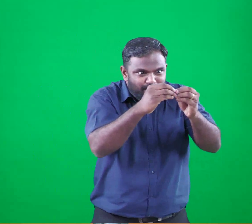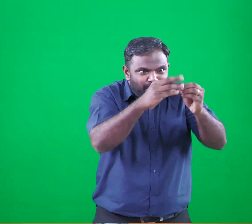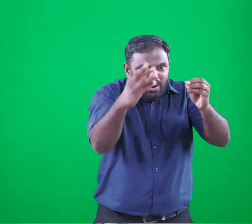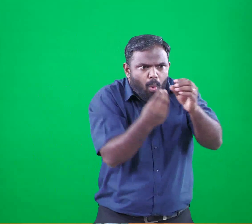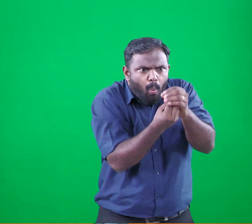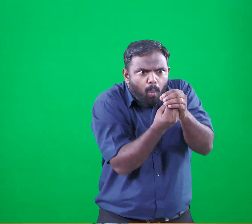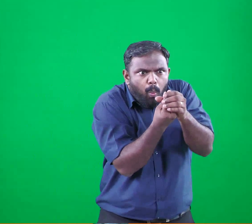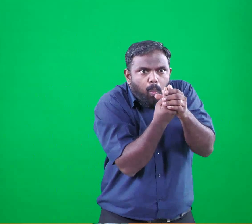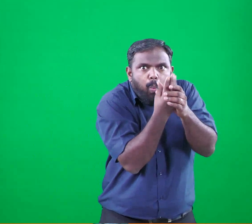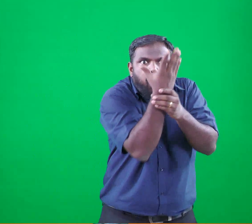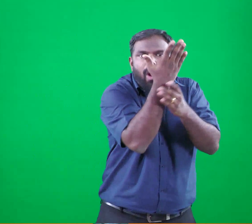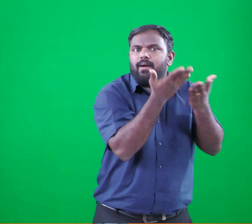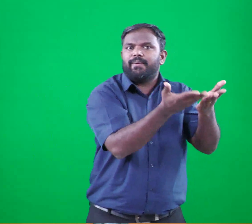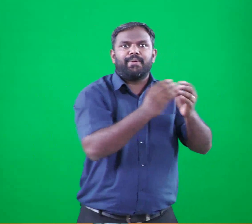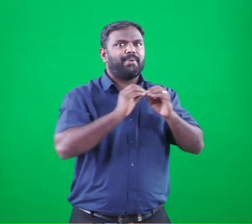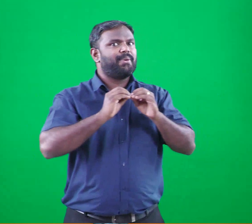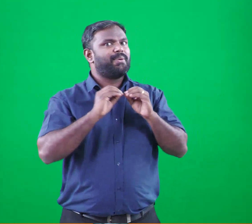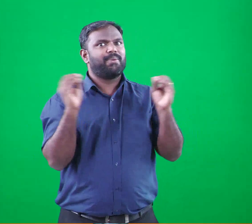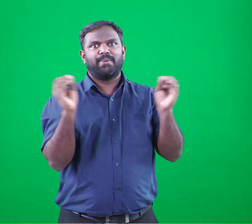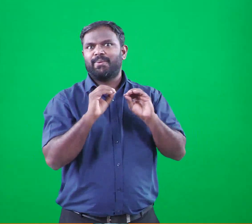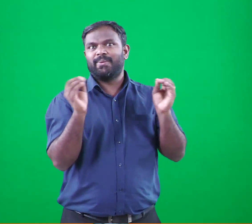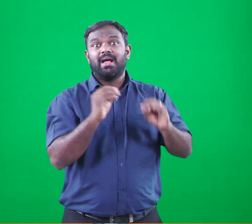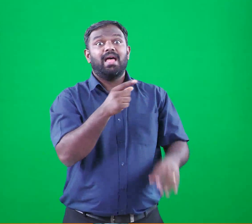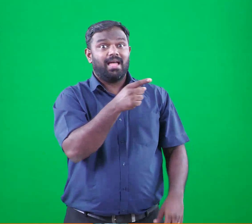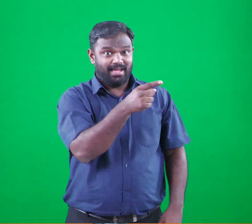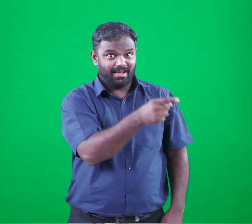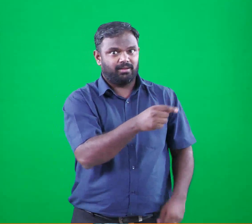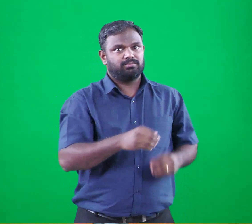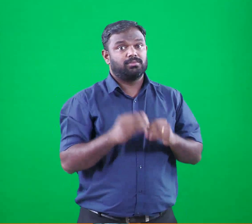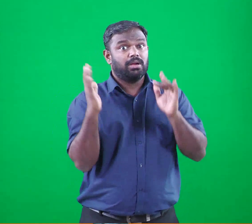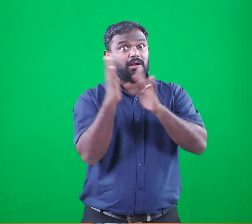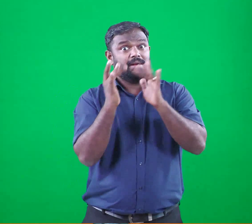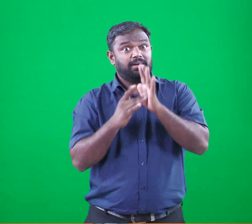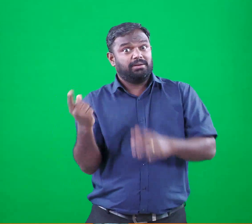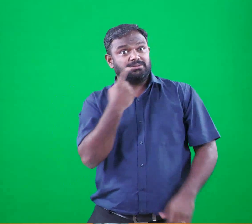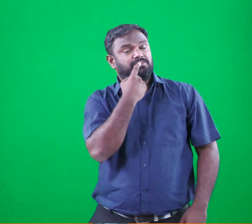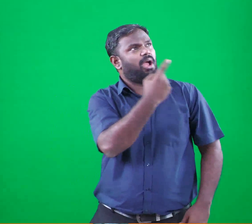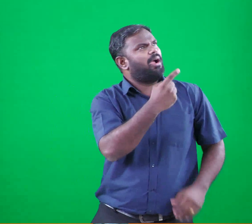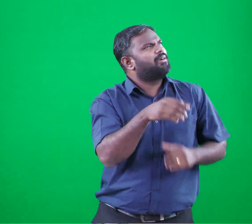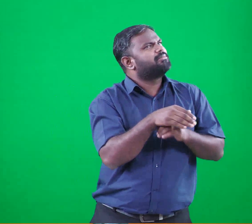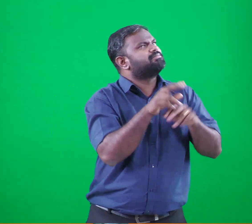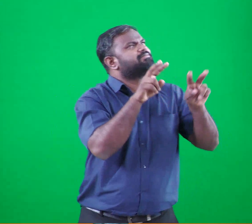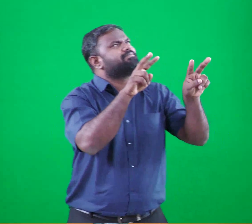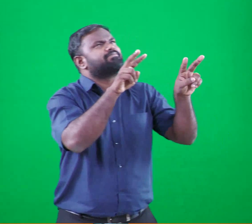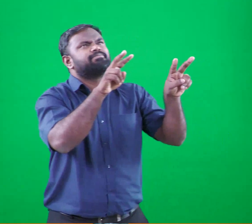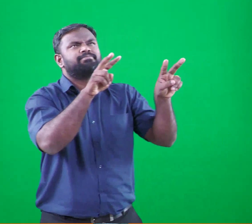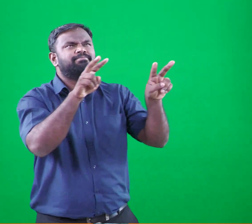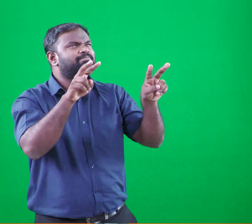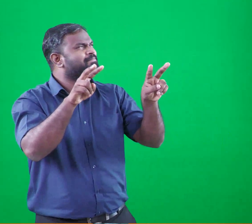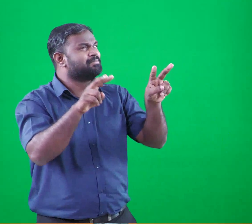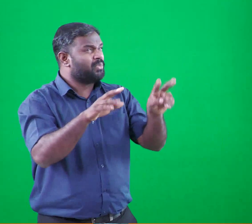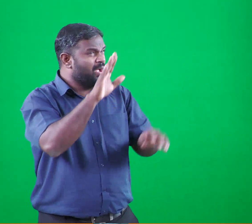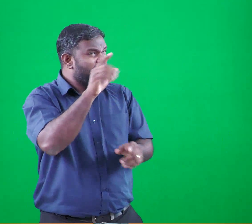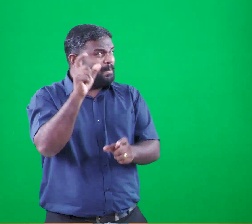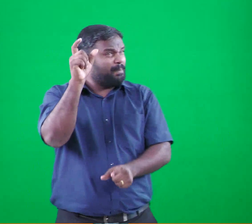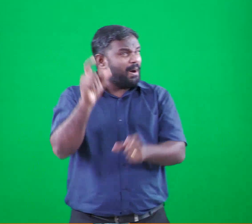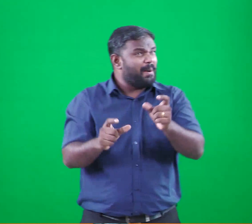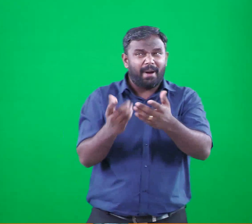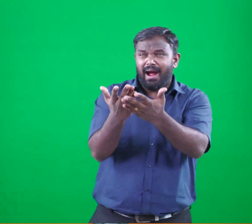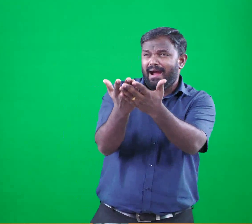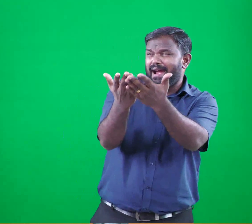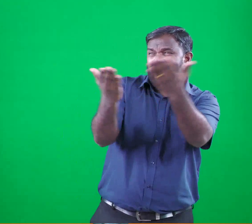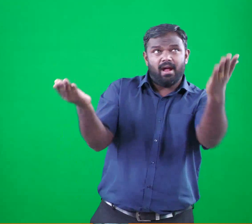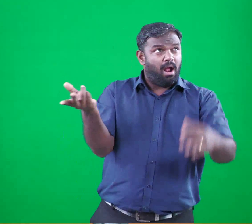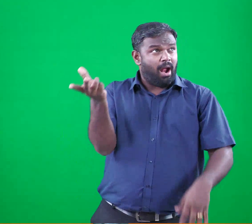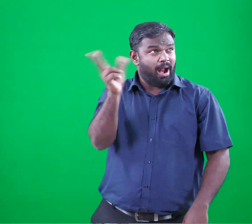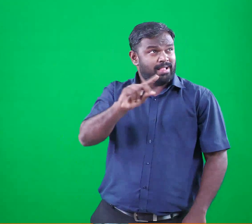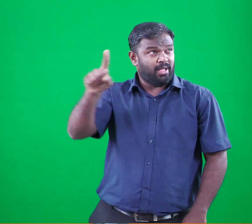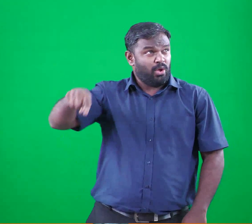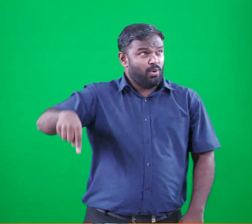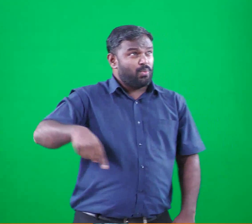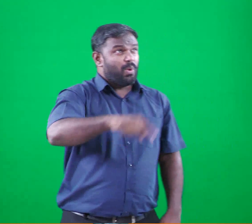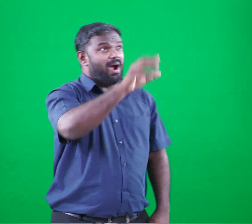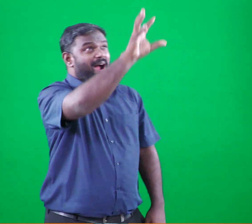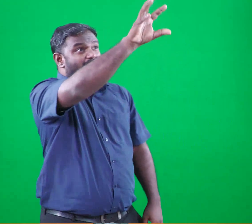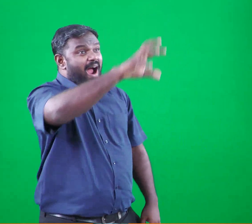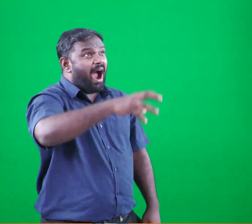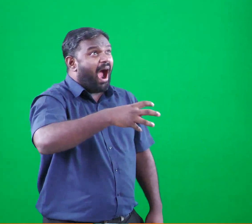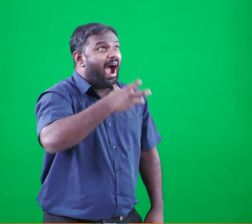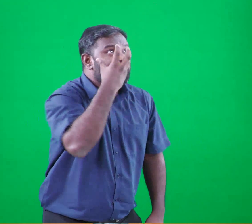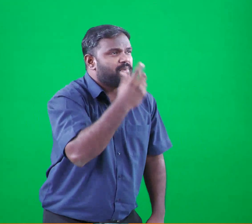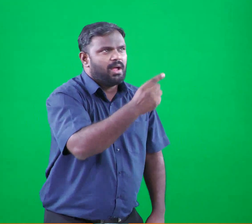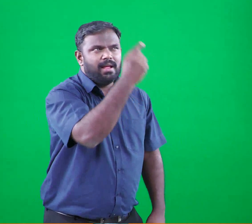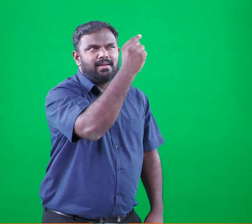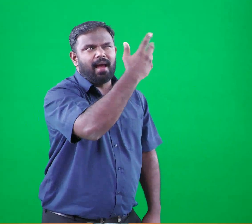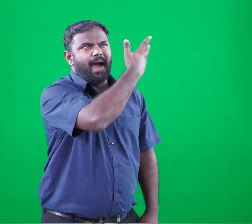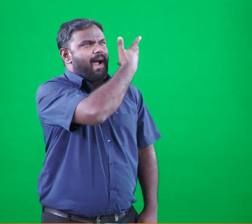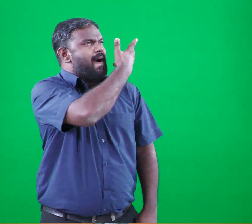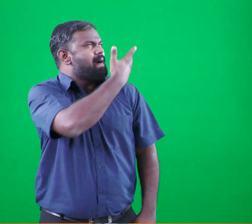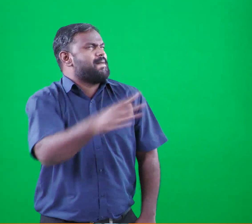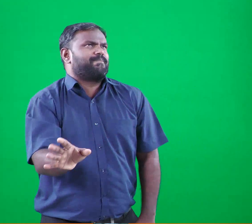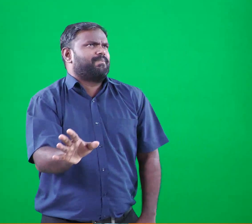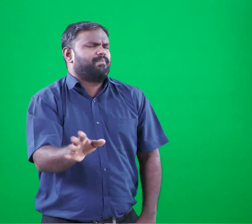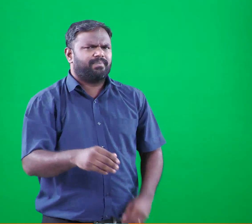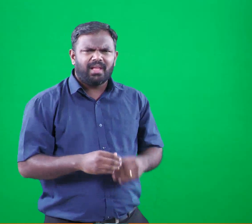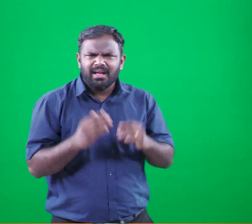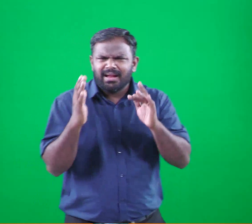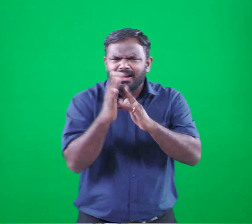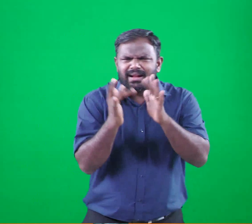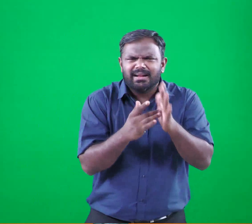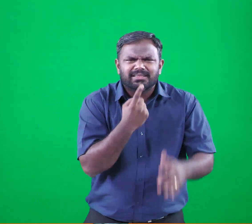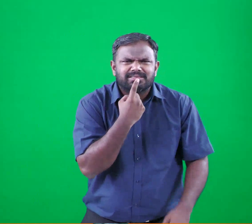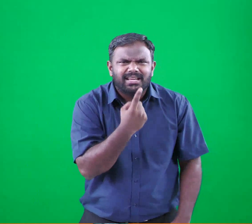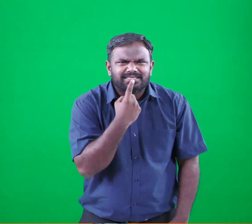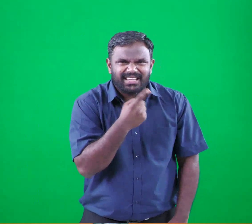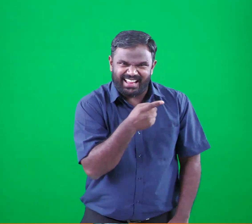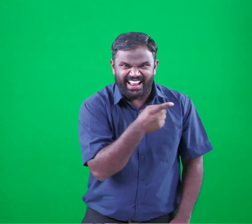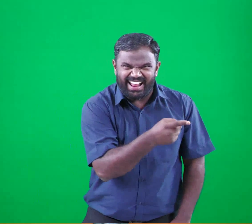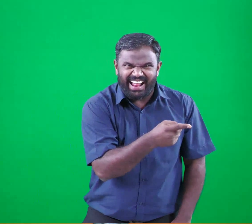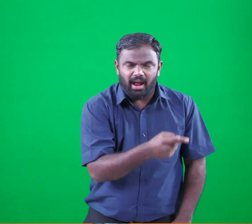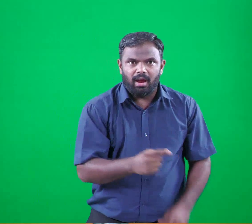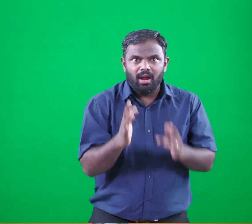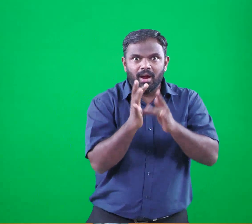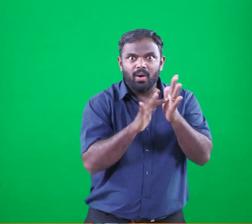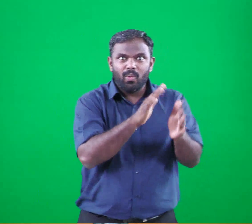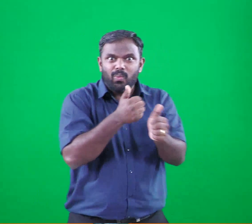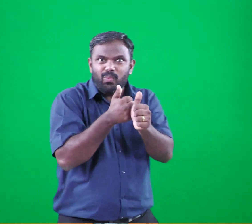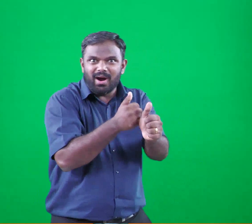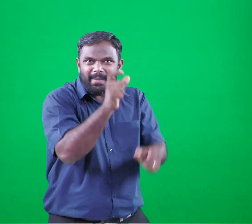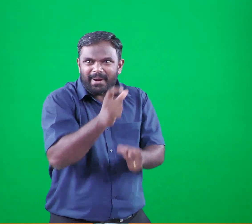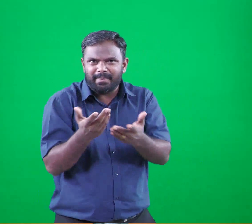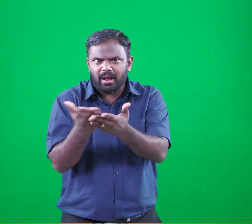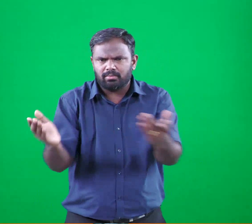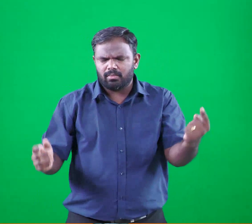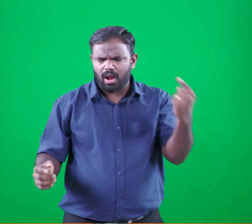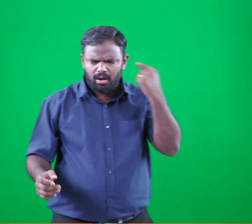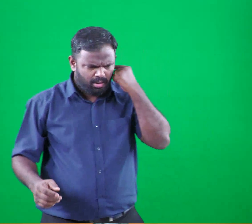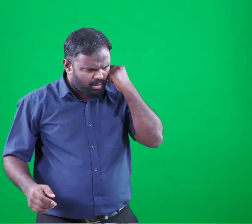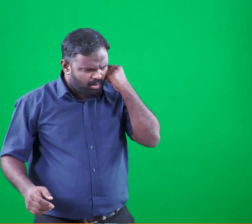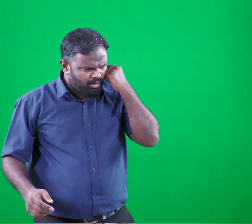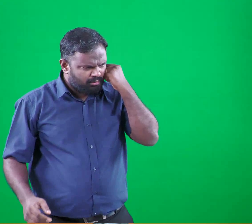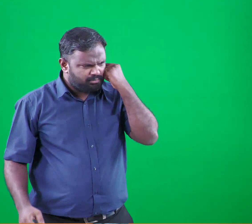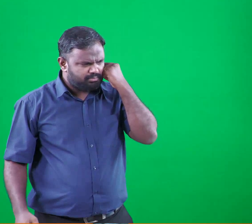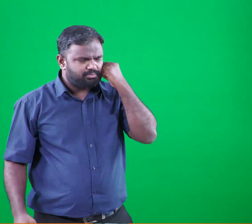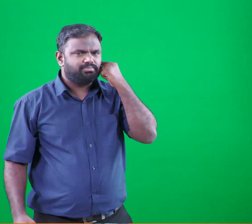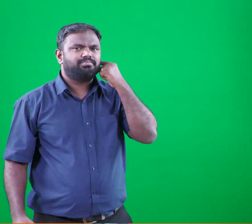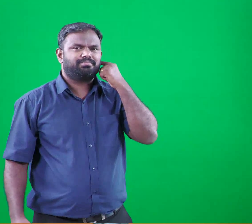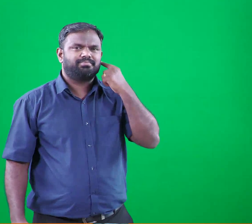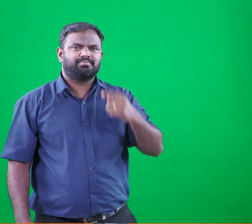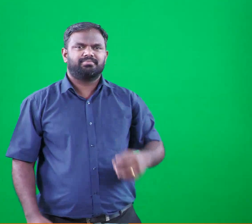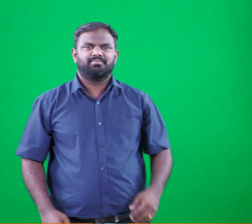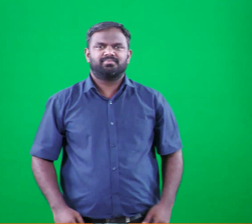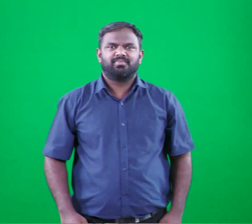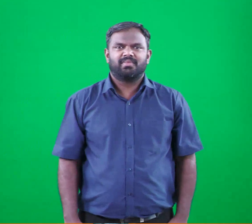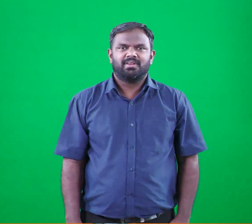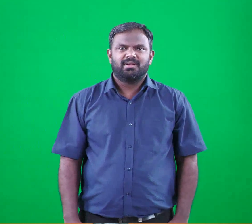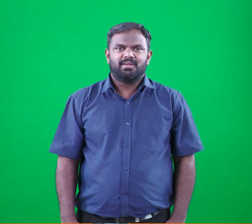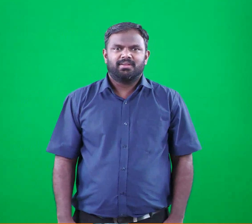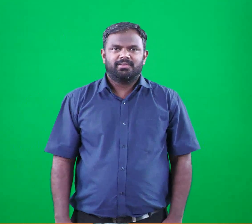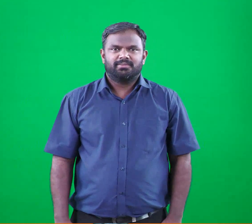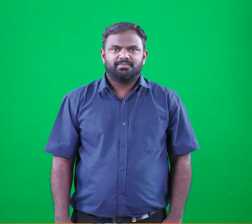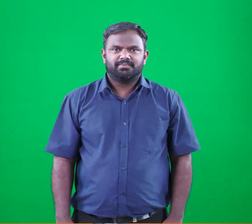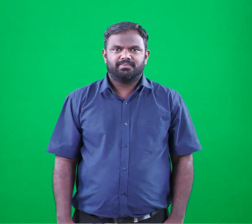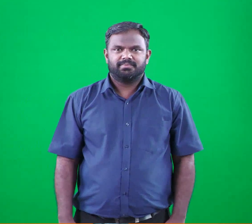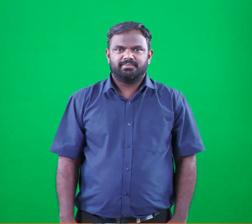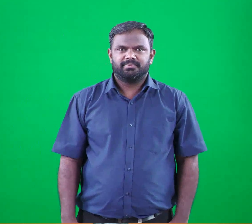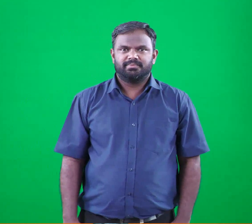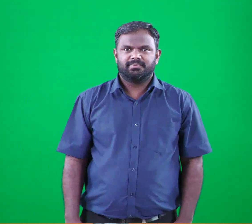Then He said to the tree, "May no one ever eat of your fruit again." And His disciples heard this statement.